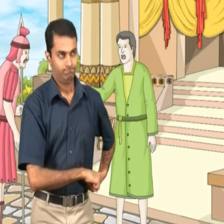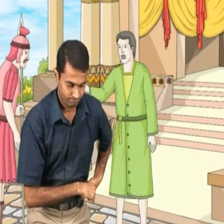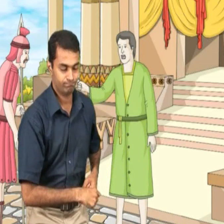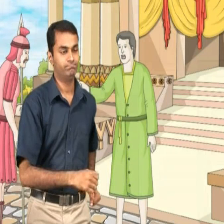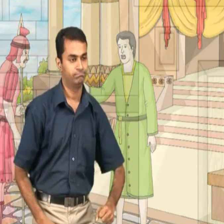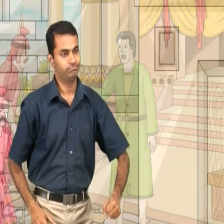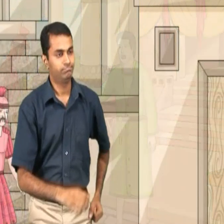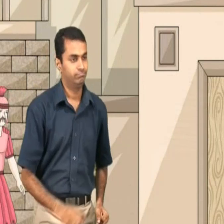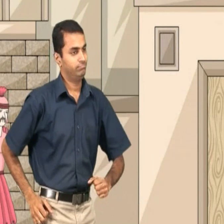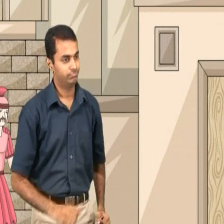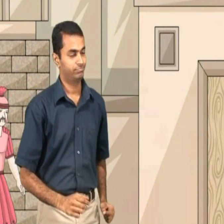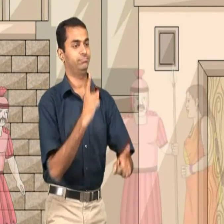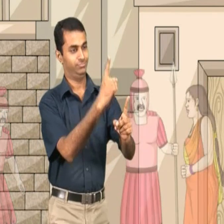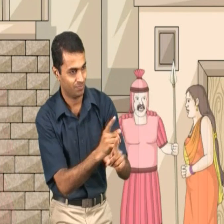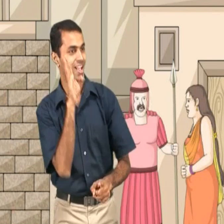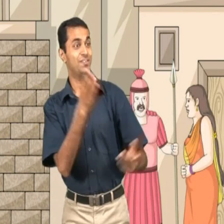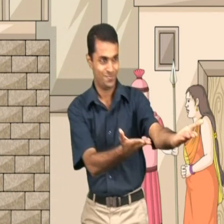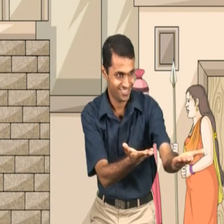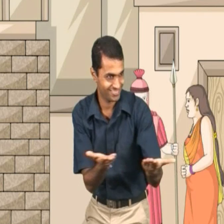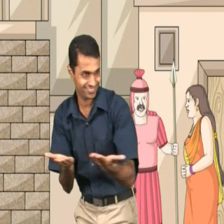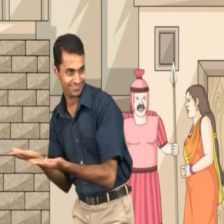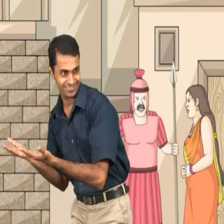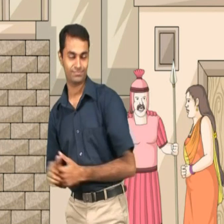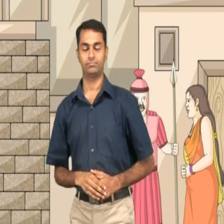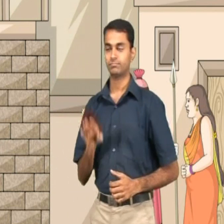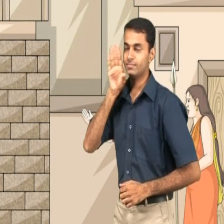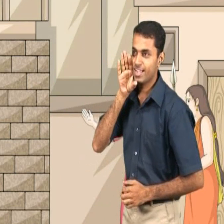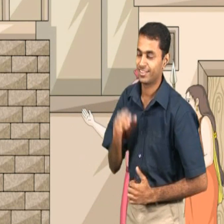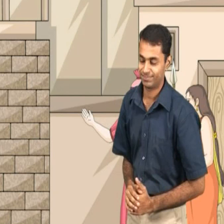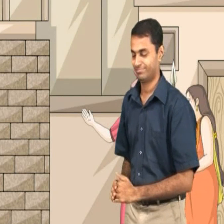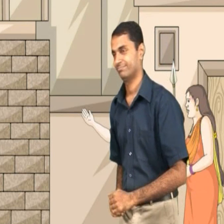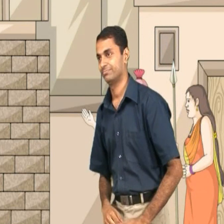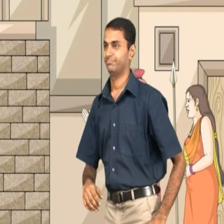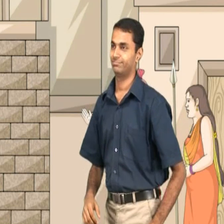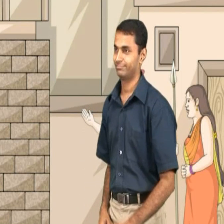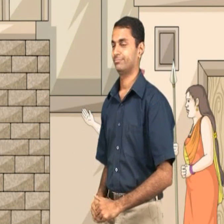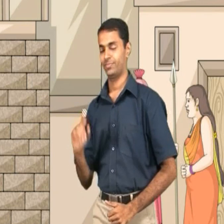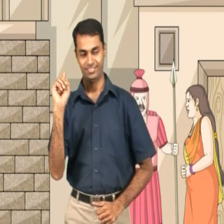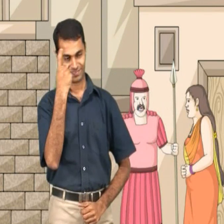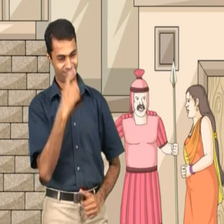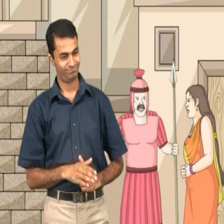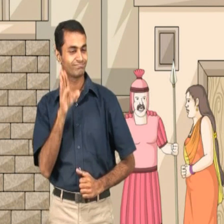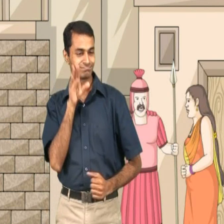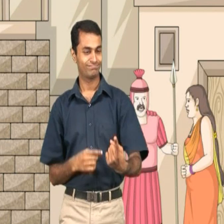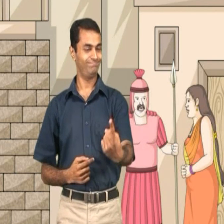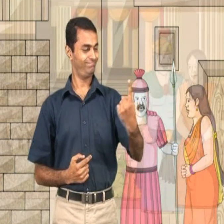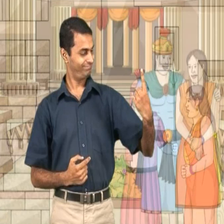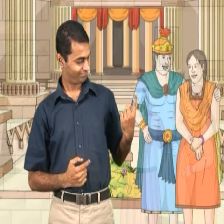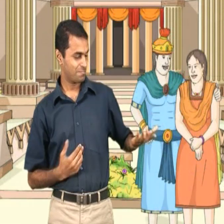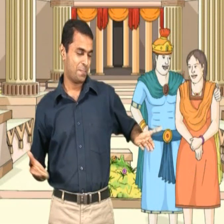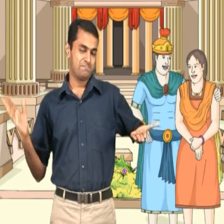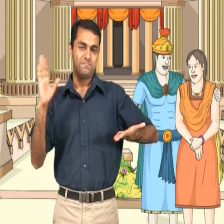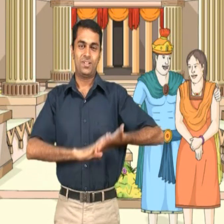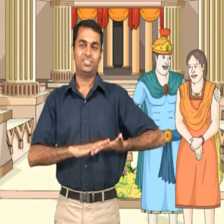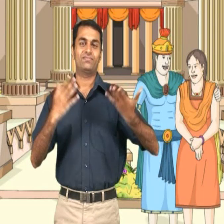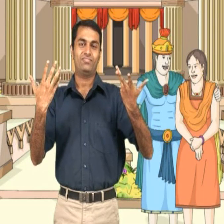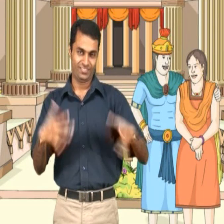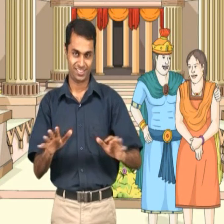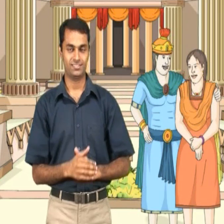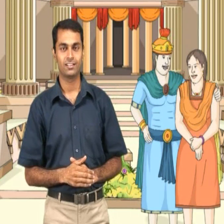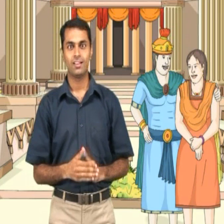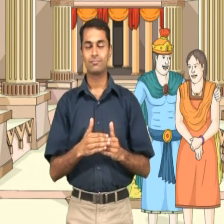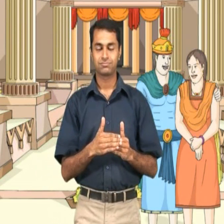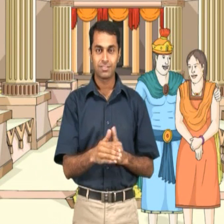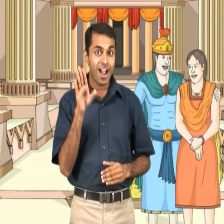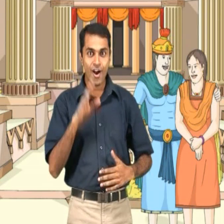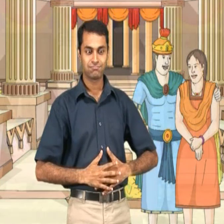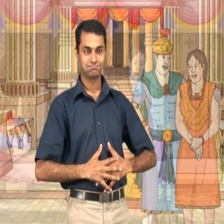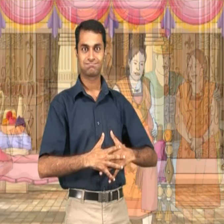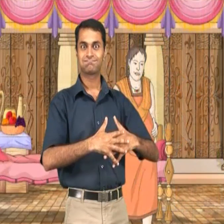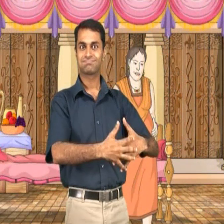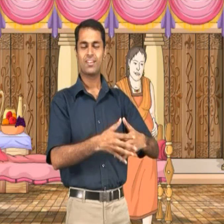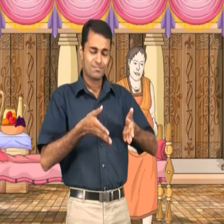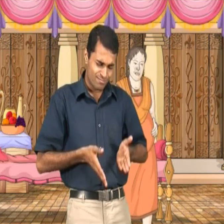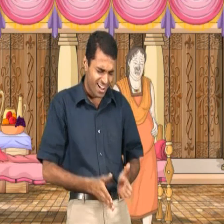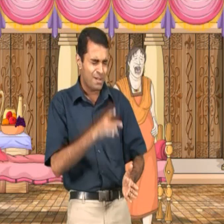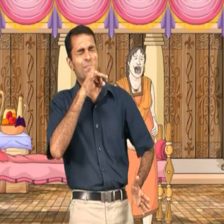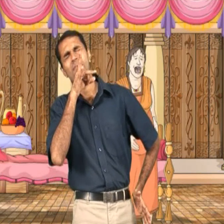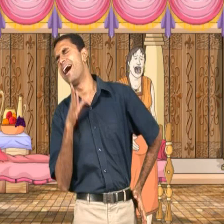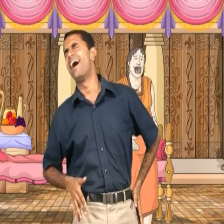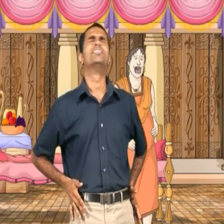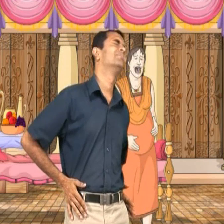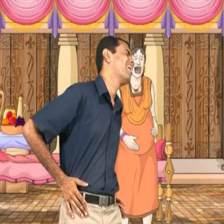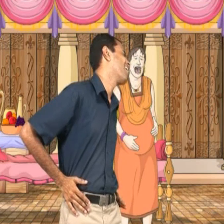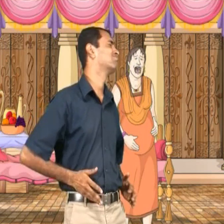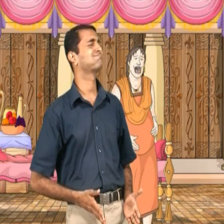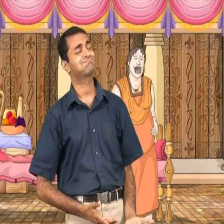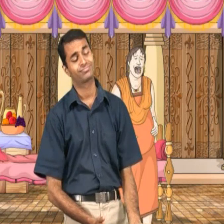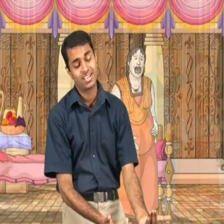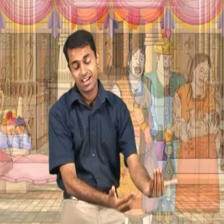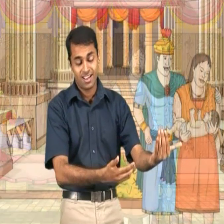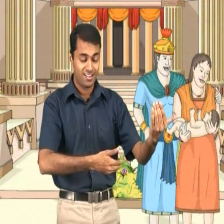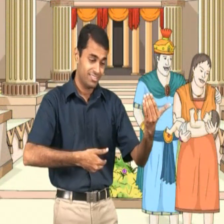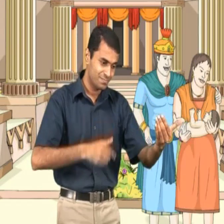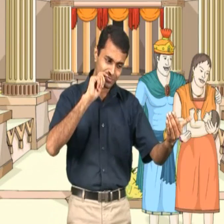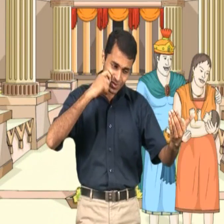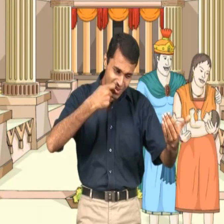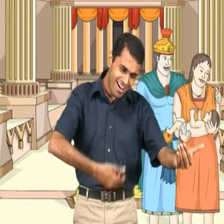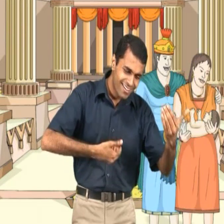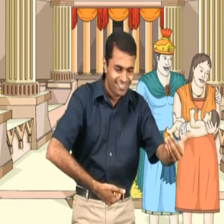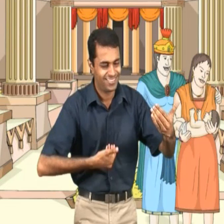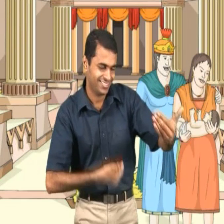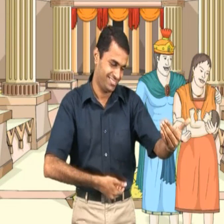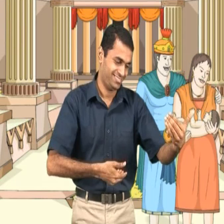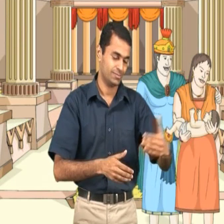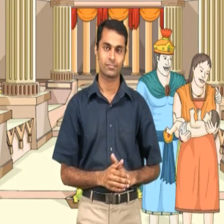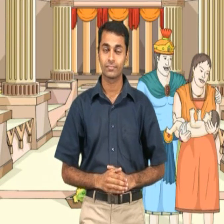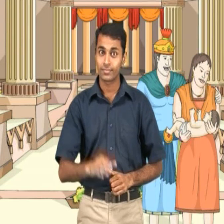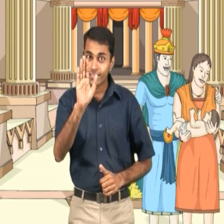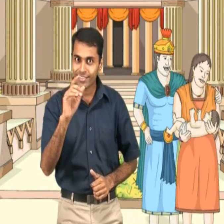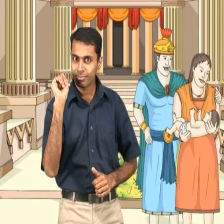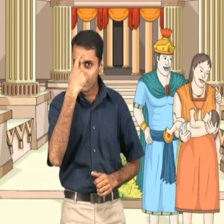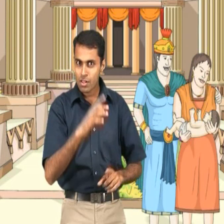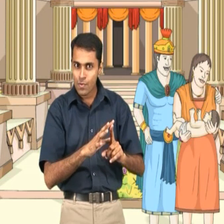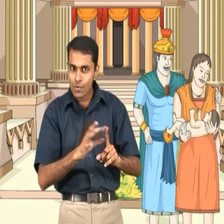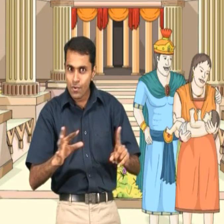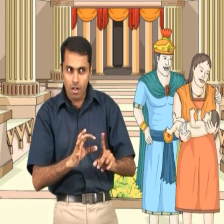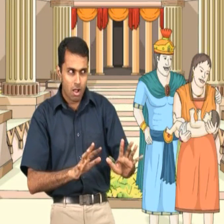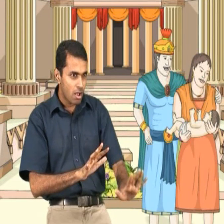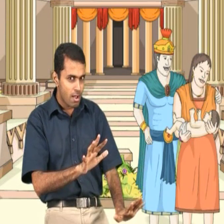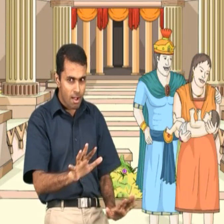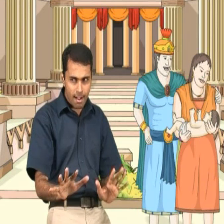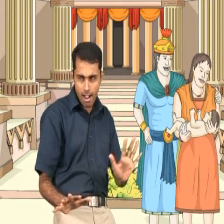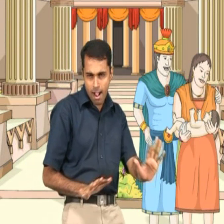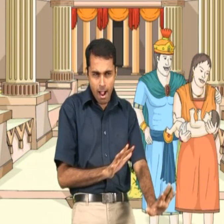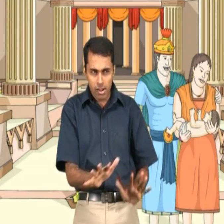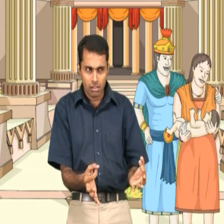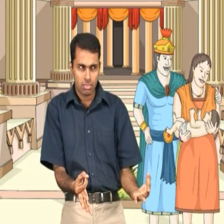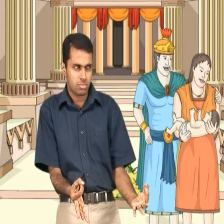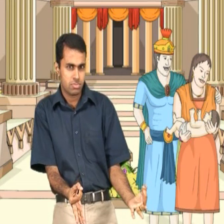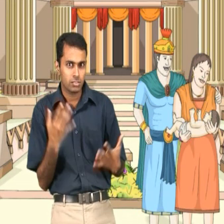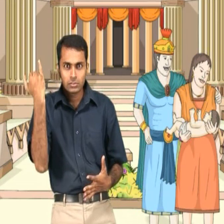And when the time of mourning was over, David had her brought to his house, and she became his wife and bore him a son.